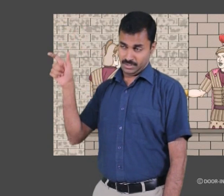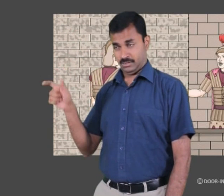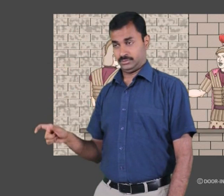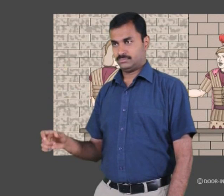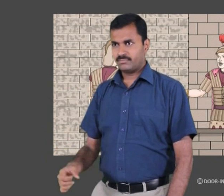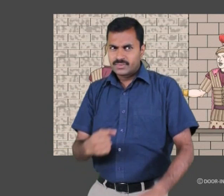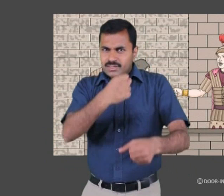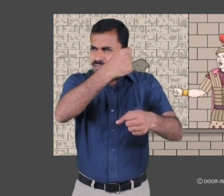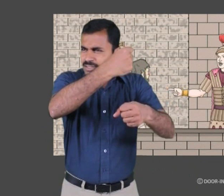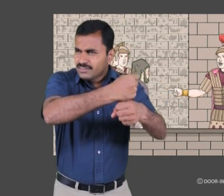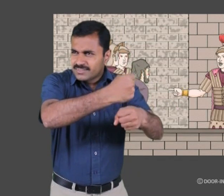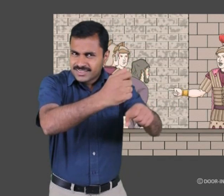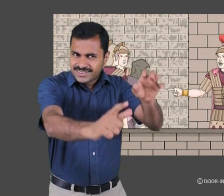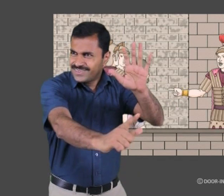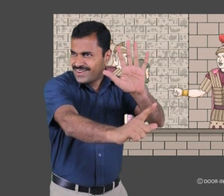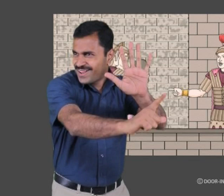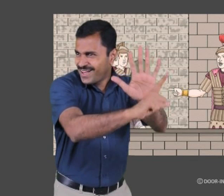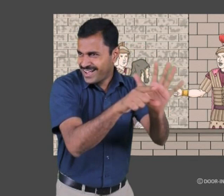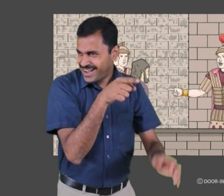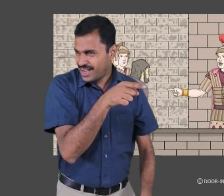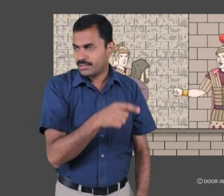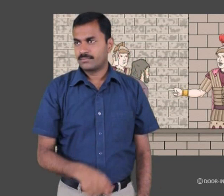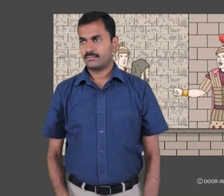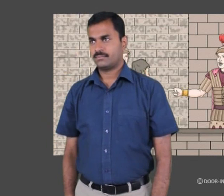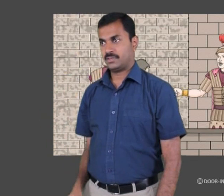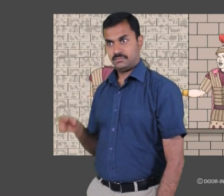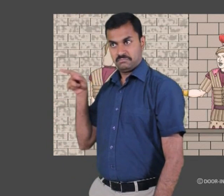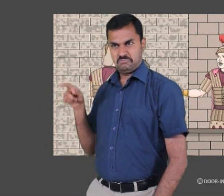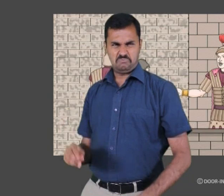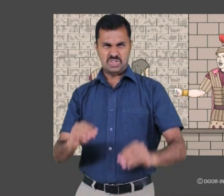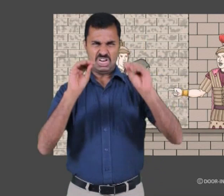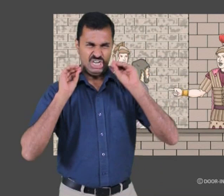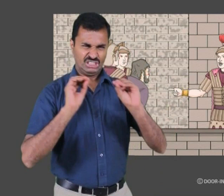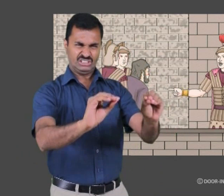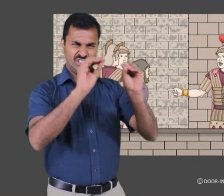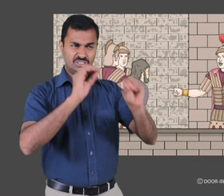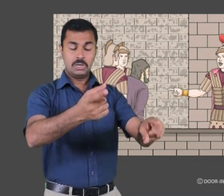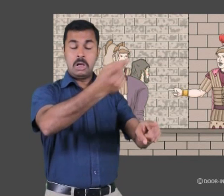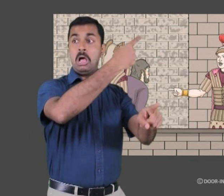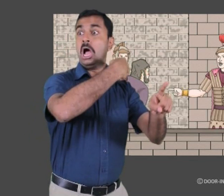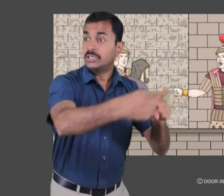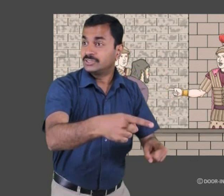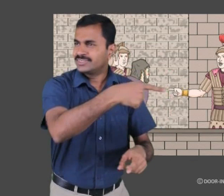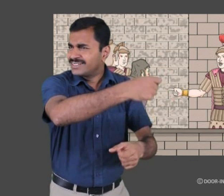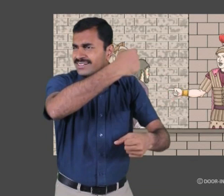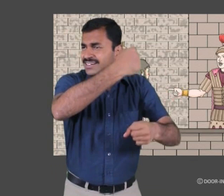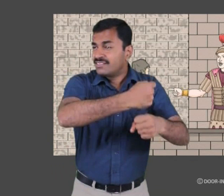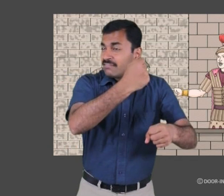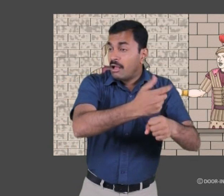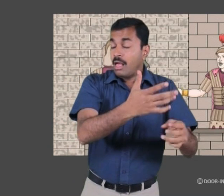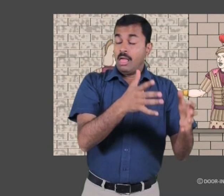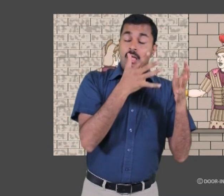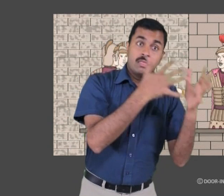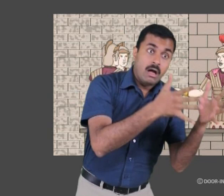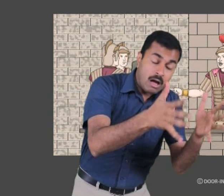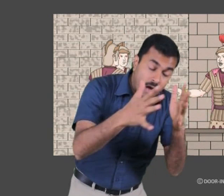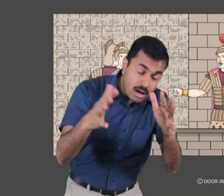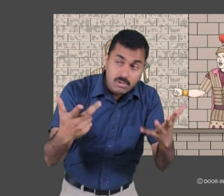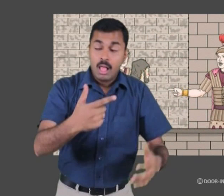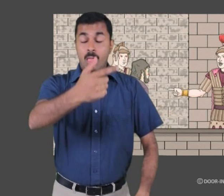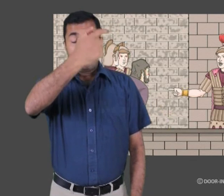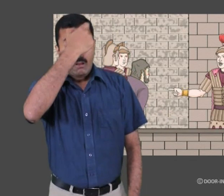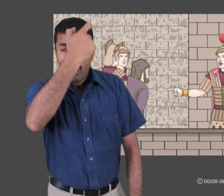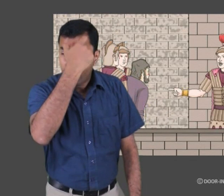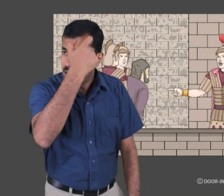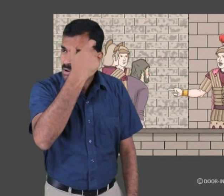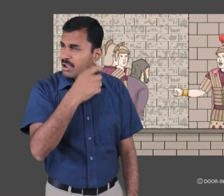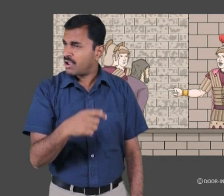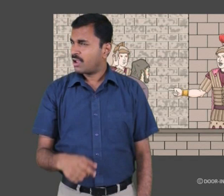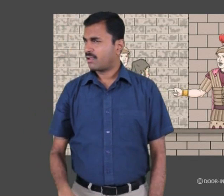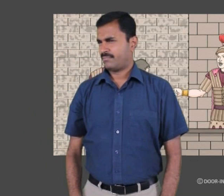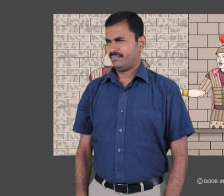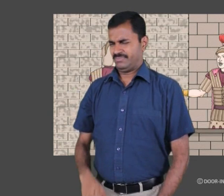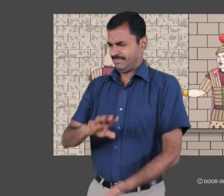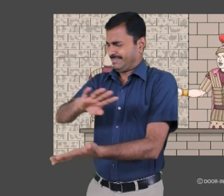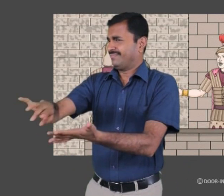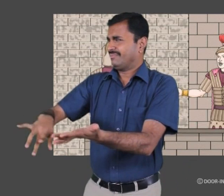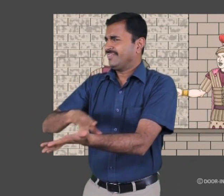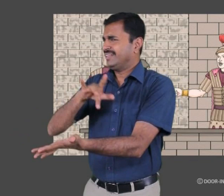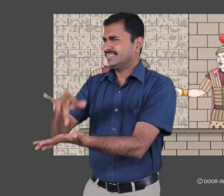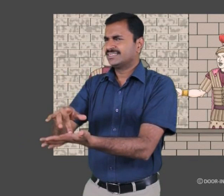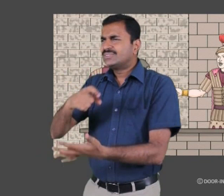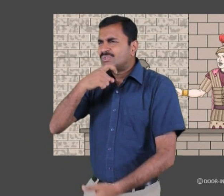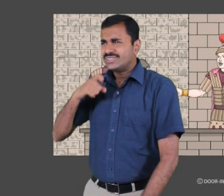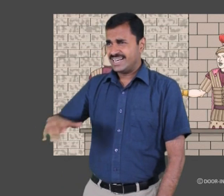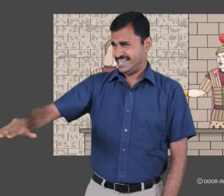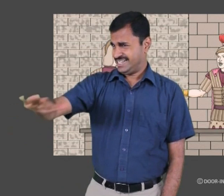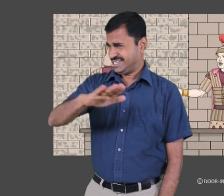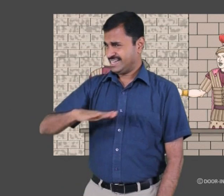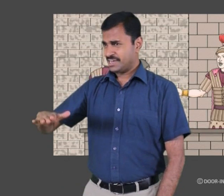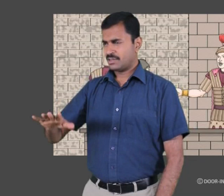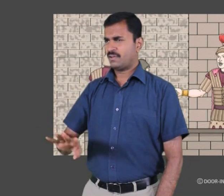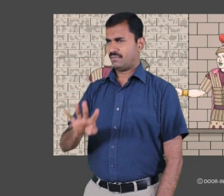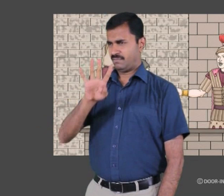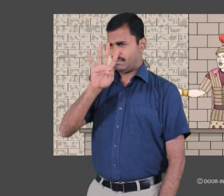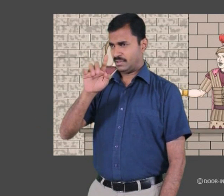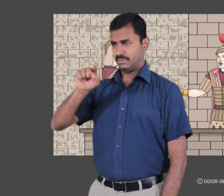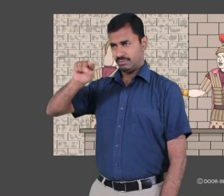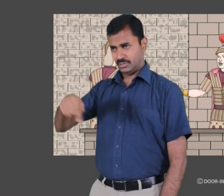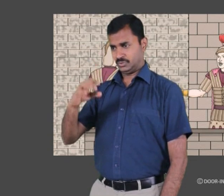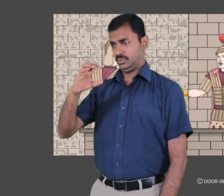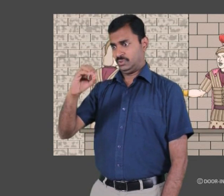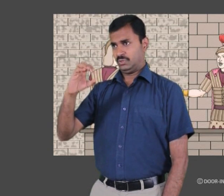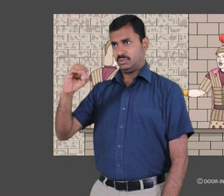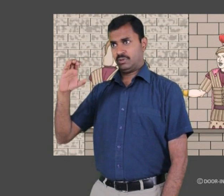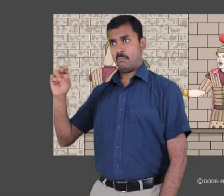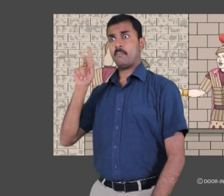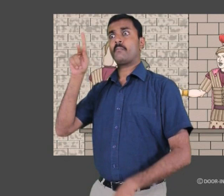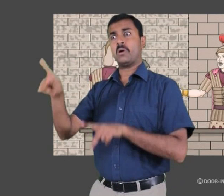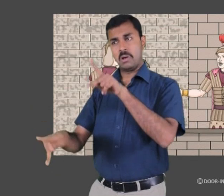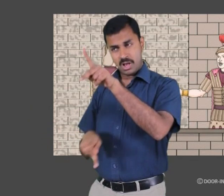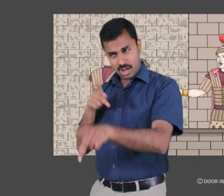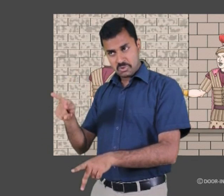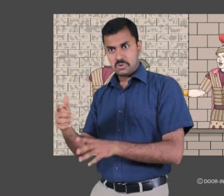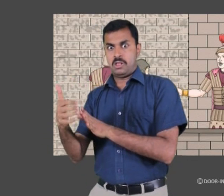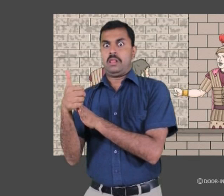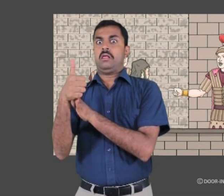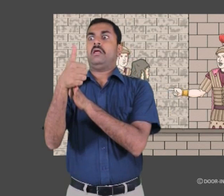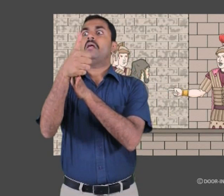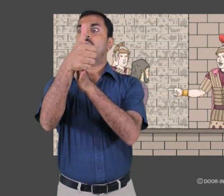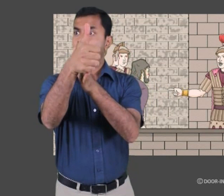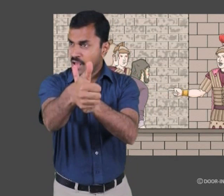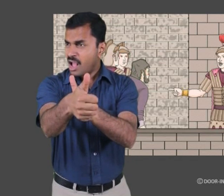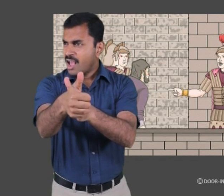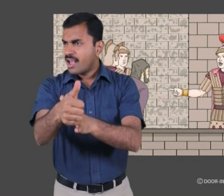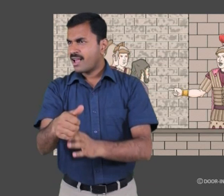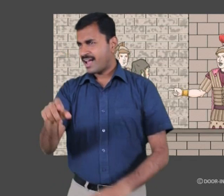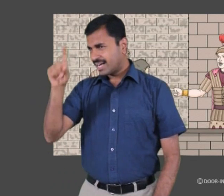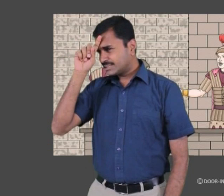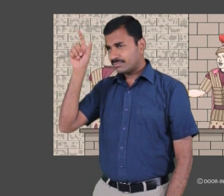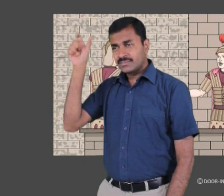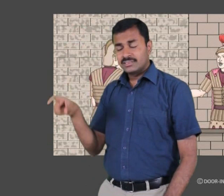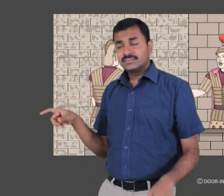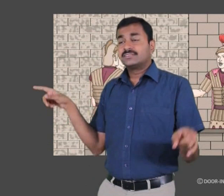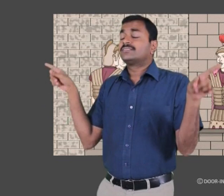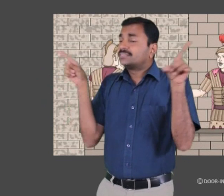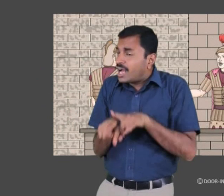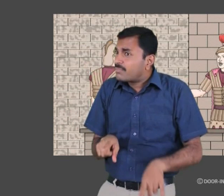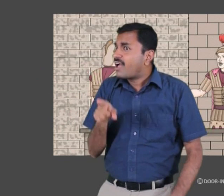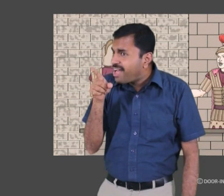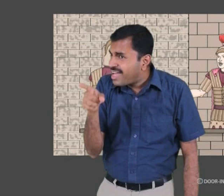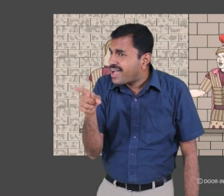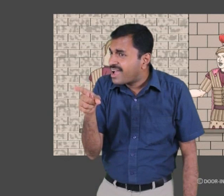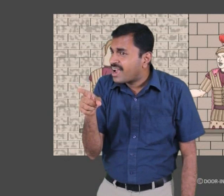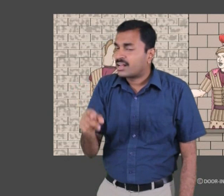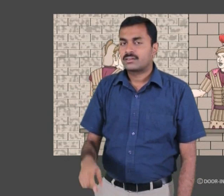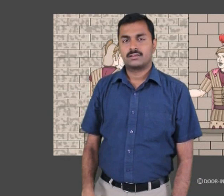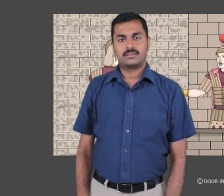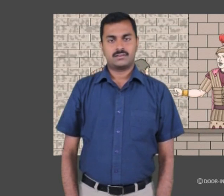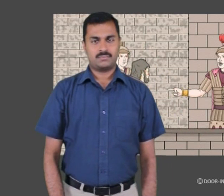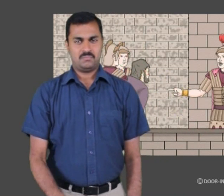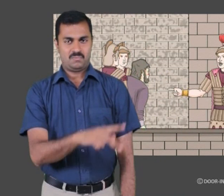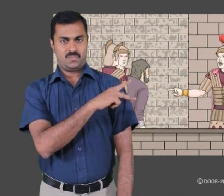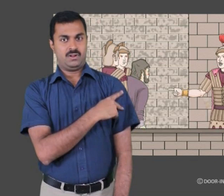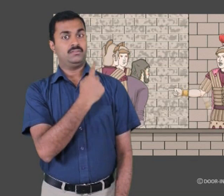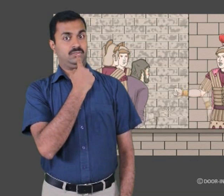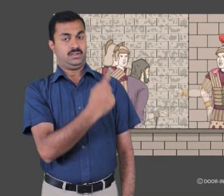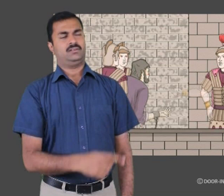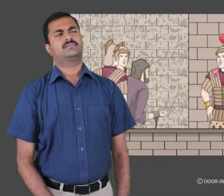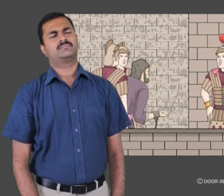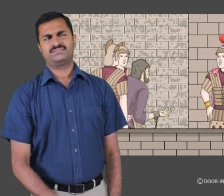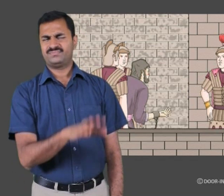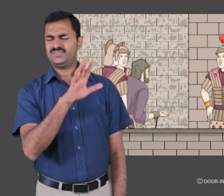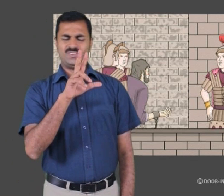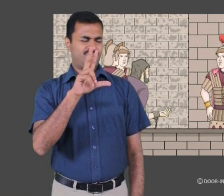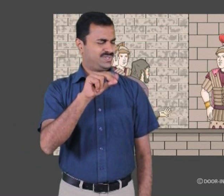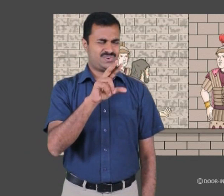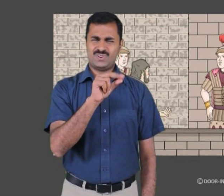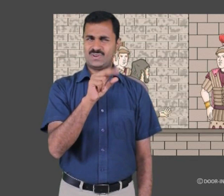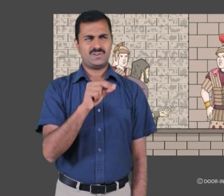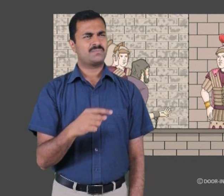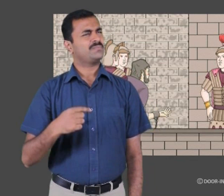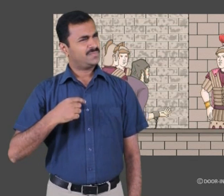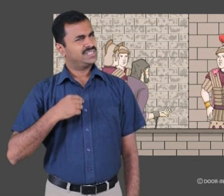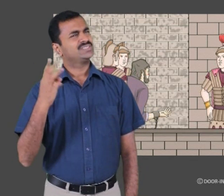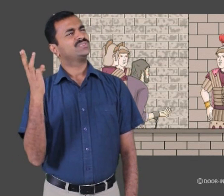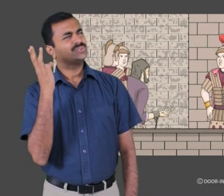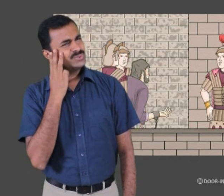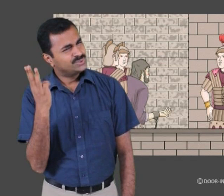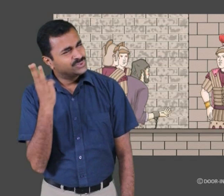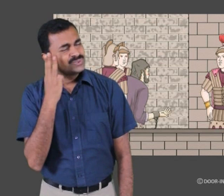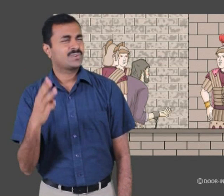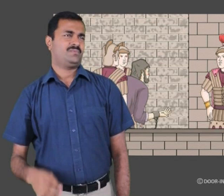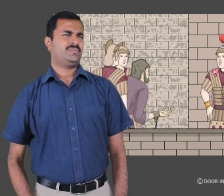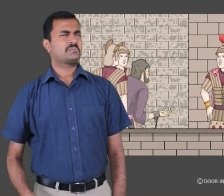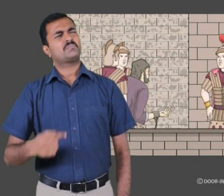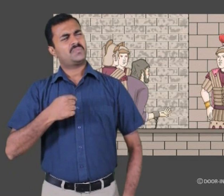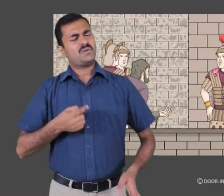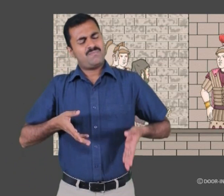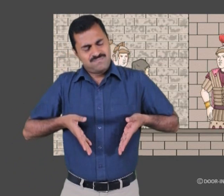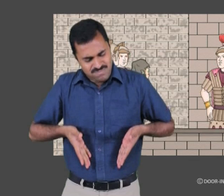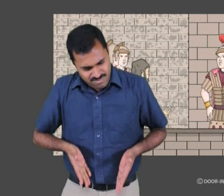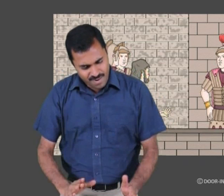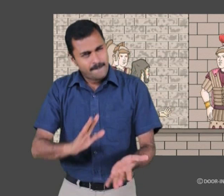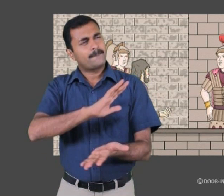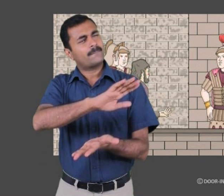“Aren’t you the Egyptian who incited a rebellion some time ago and led four thousand members of the ‘Assassins’ into the wilderness?”